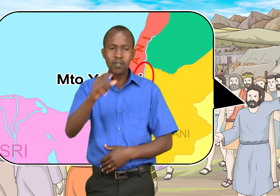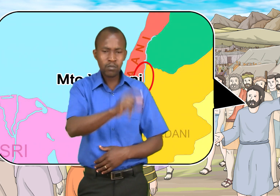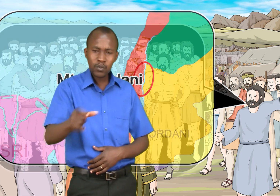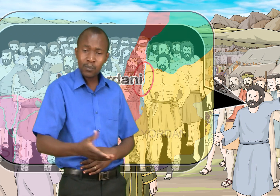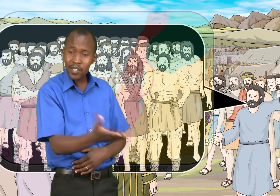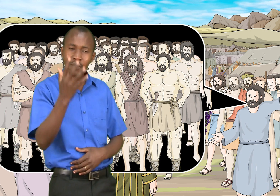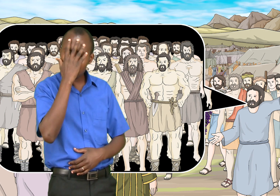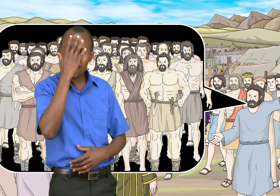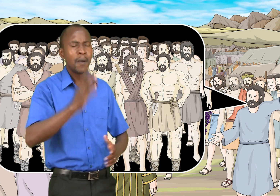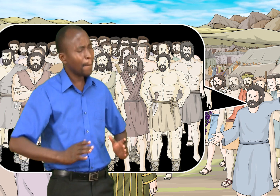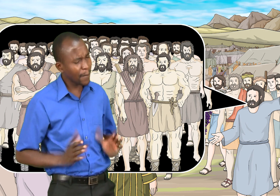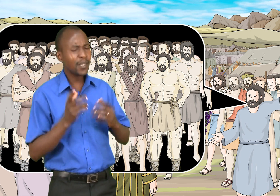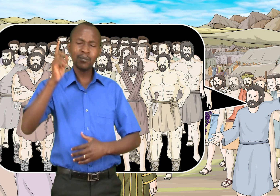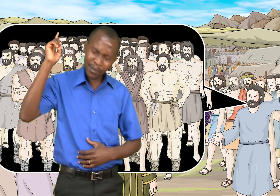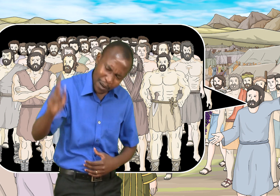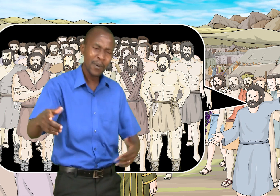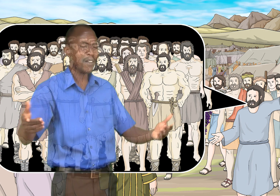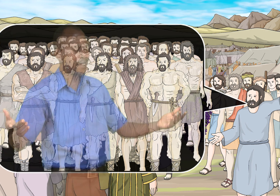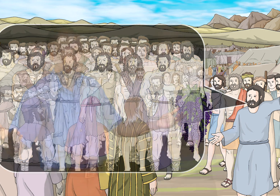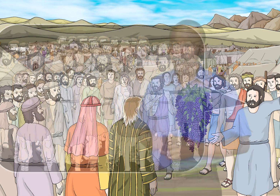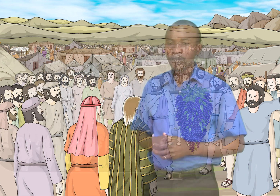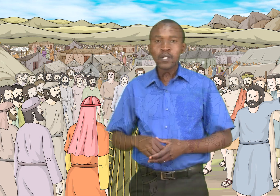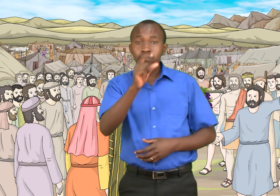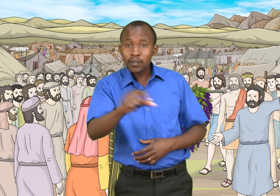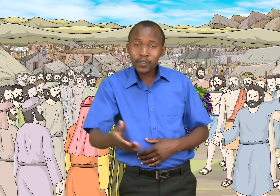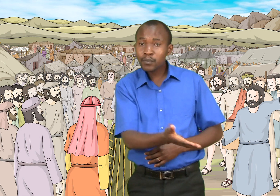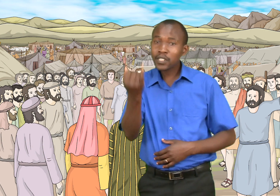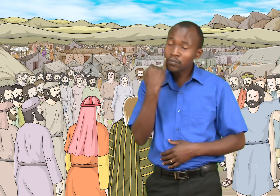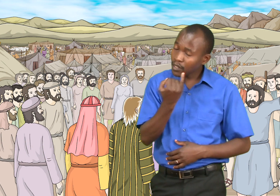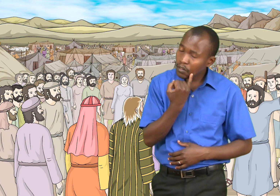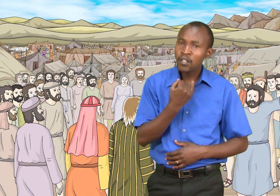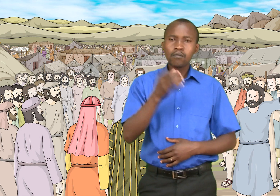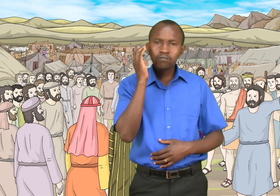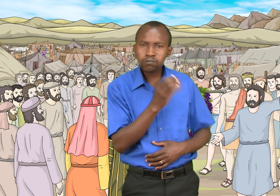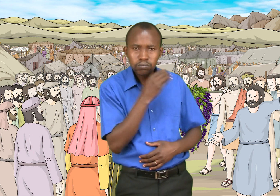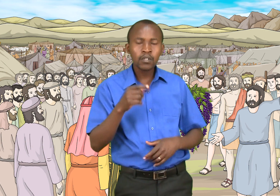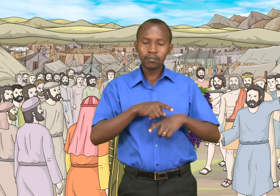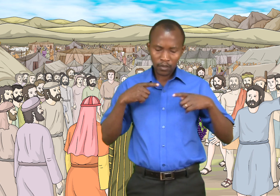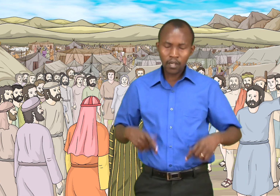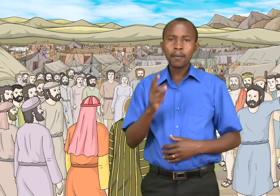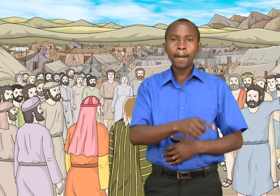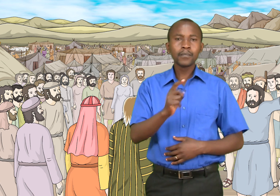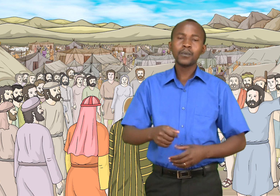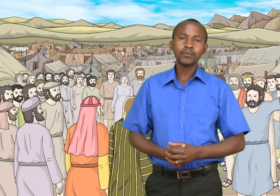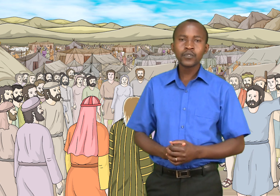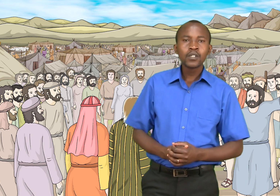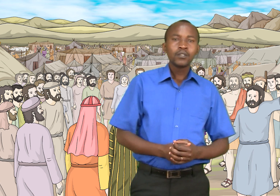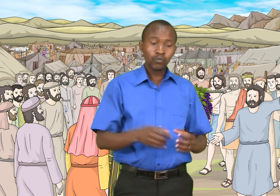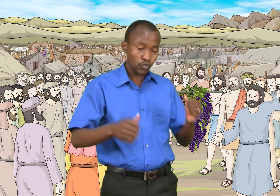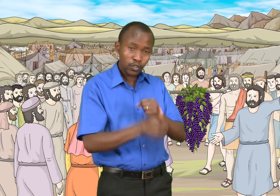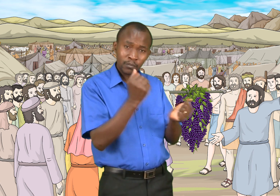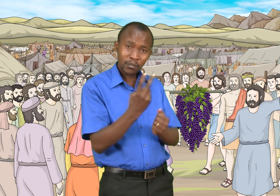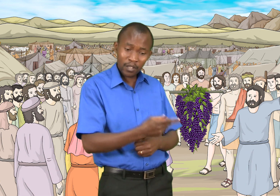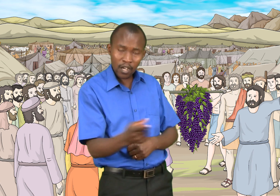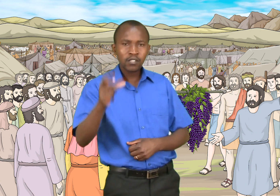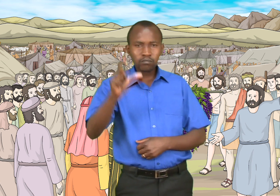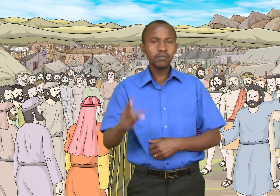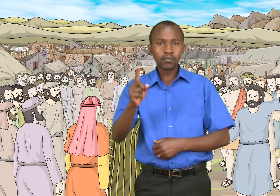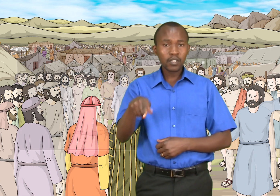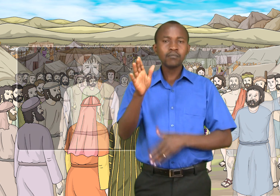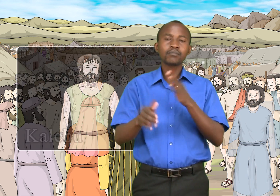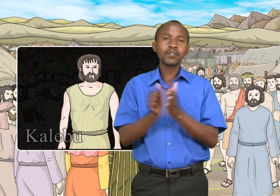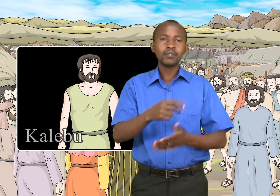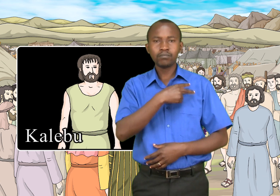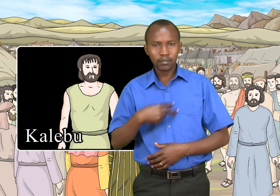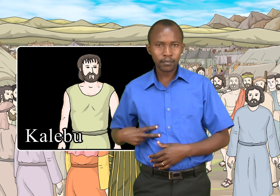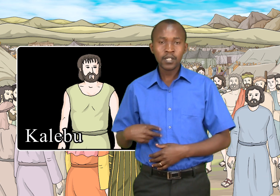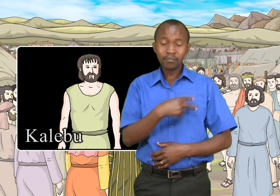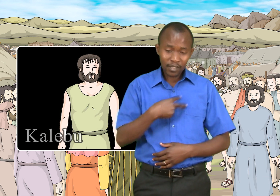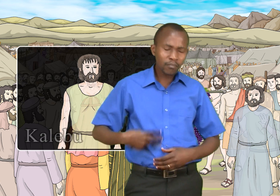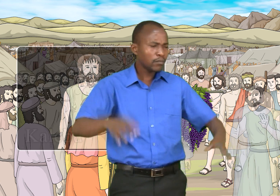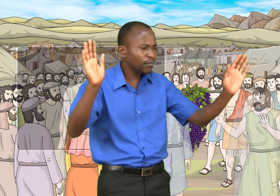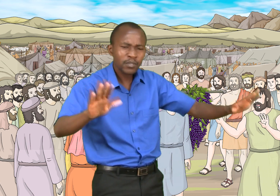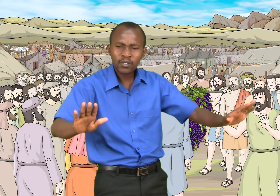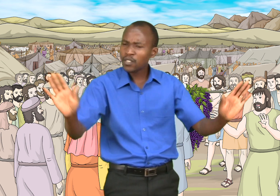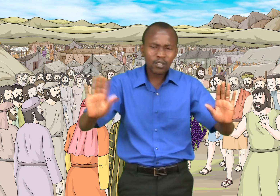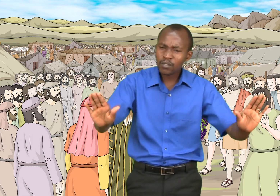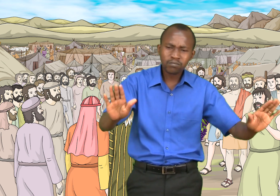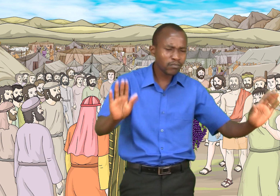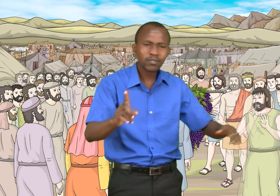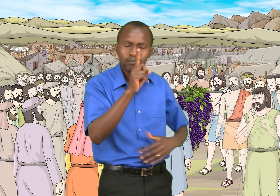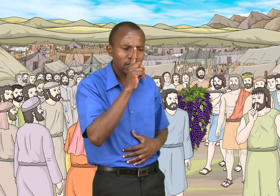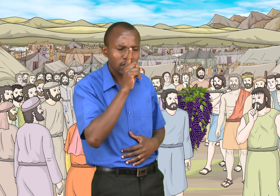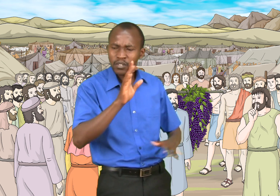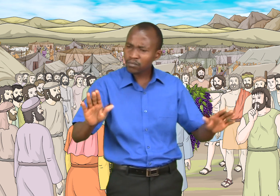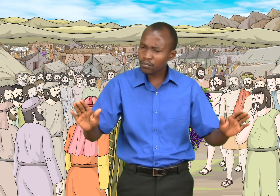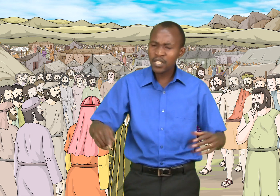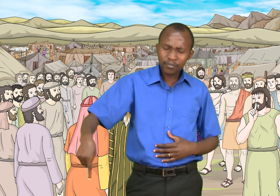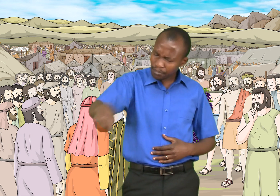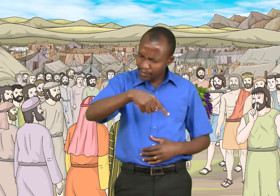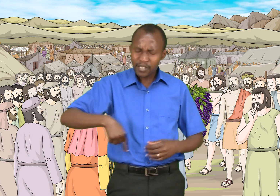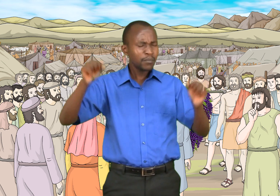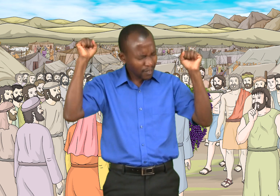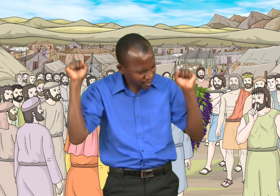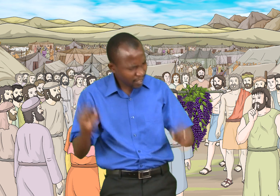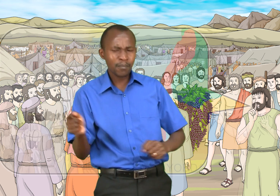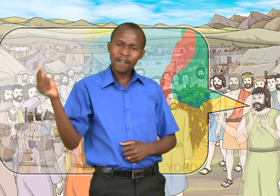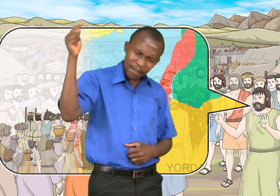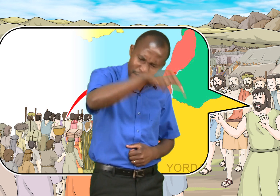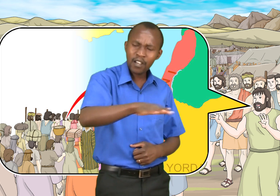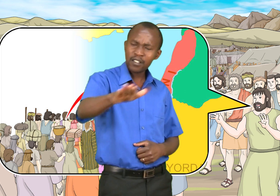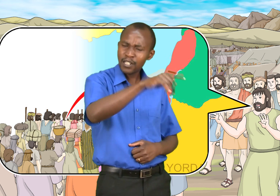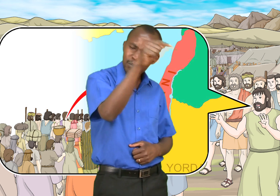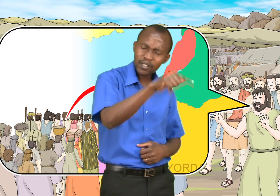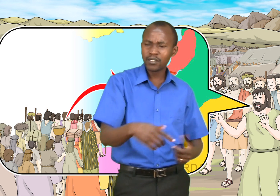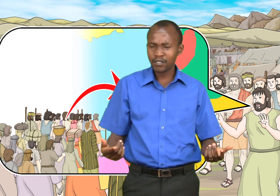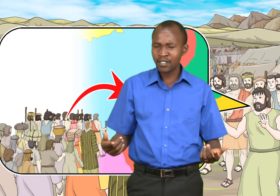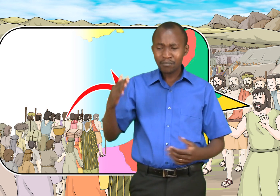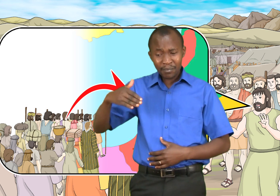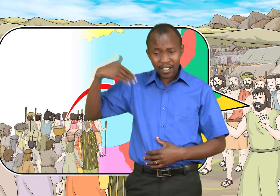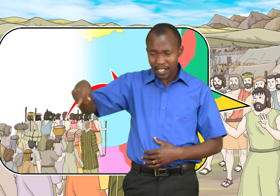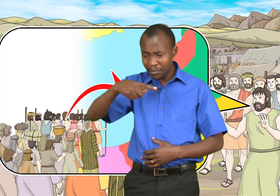Then Caleb quieted the people before Moses and said, “We must go up and take possession of the land, for we can certainly conquer it!”